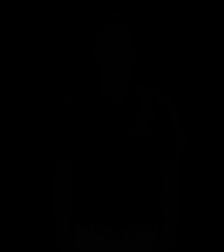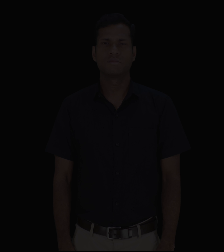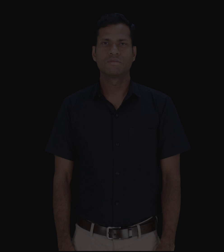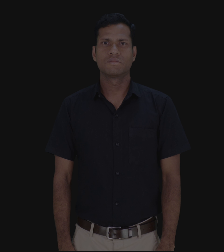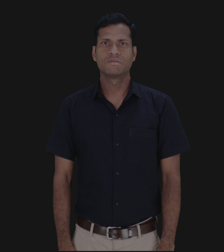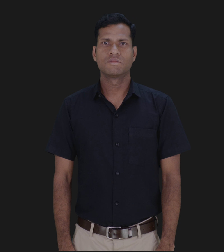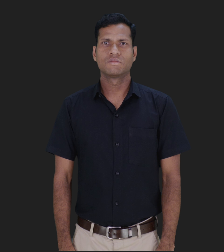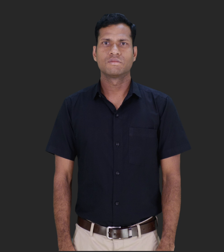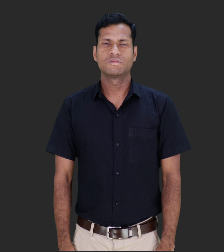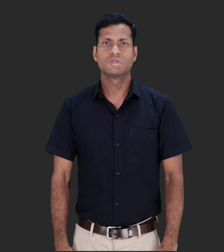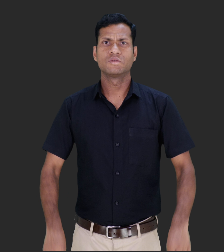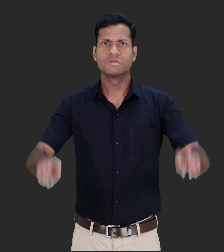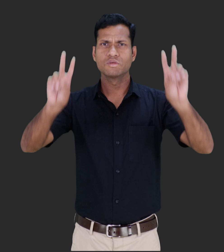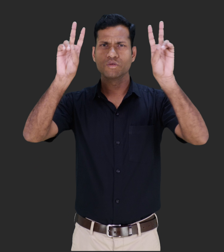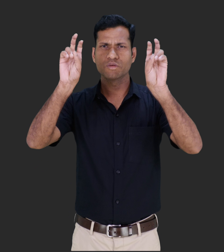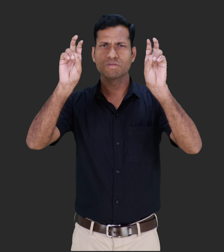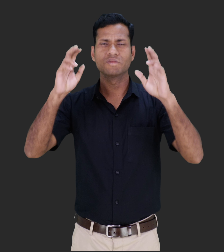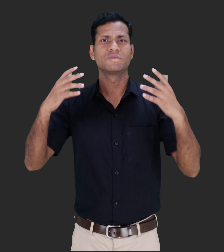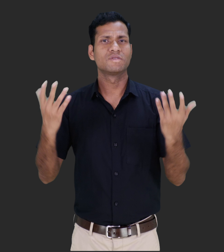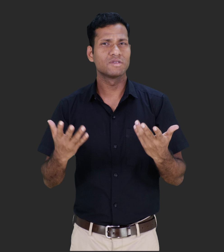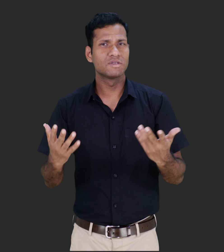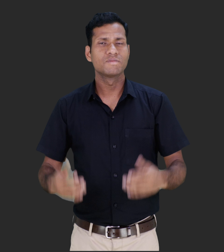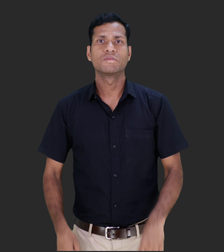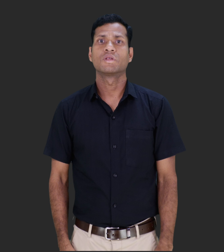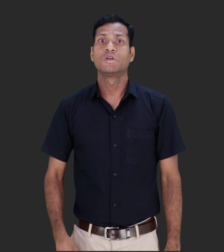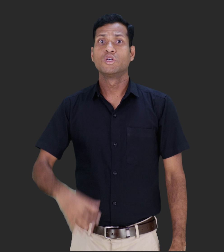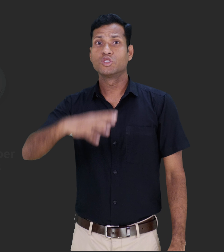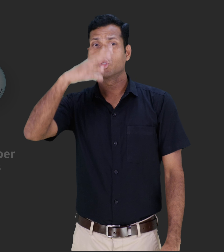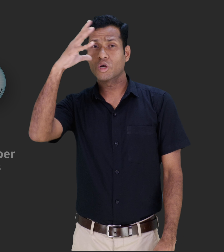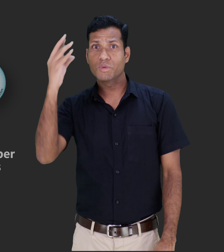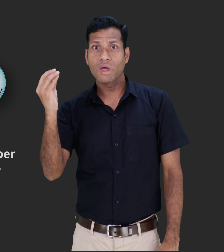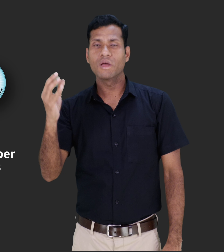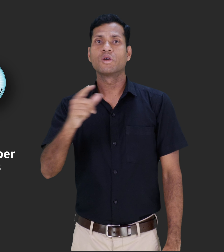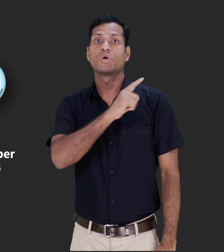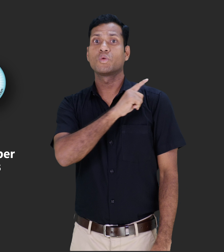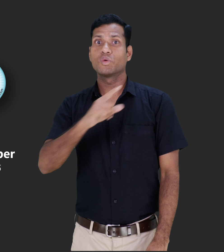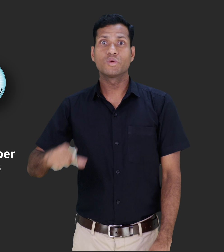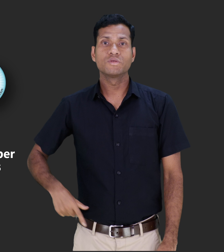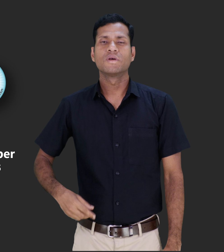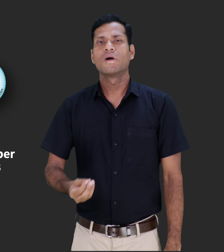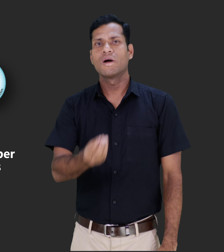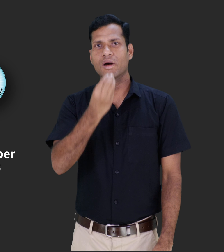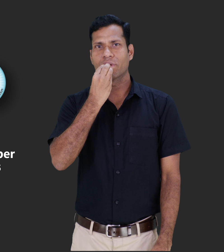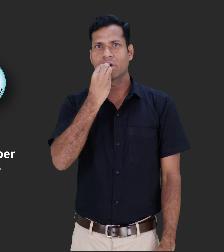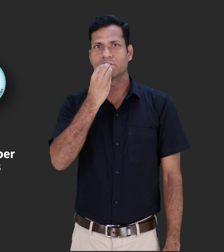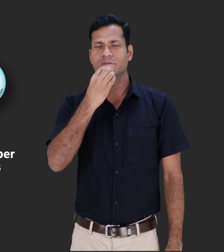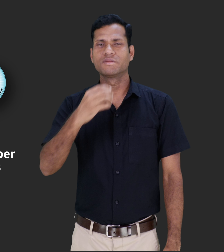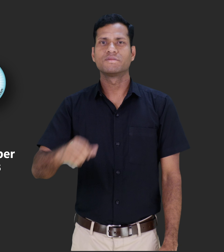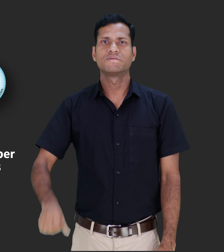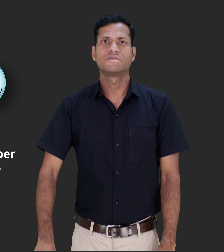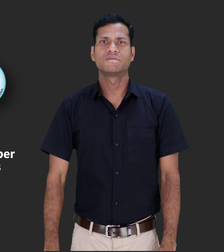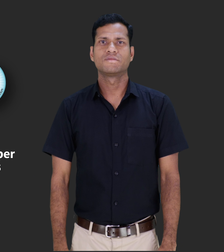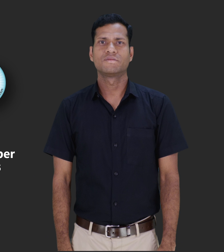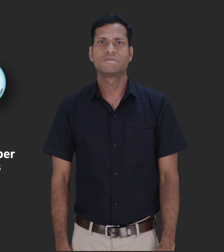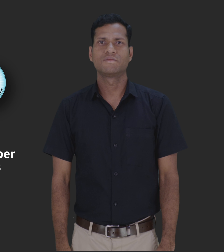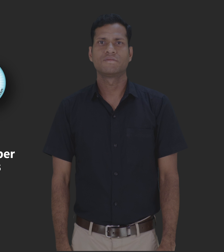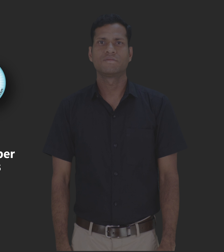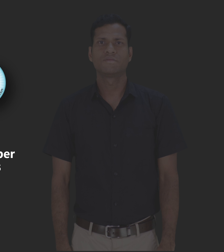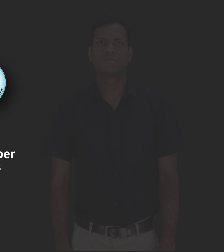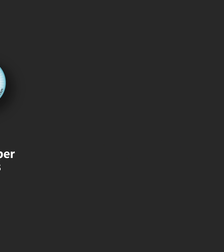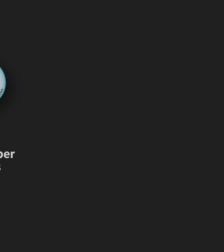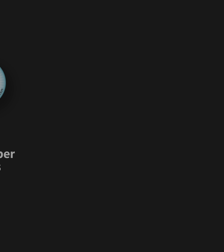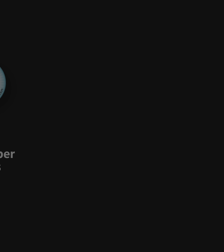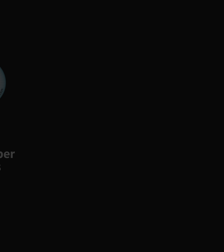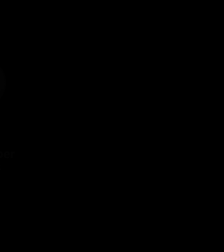The Lord's supper